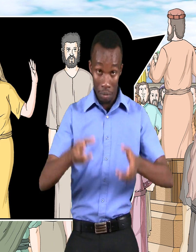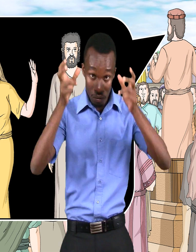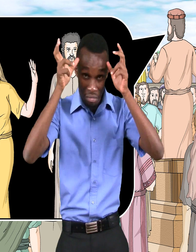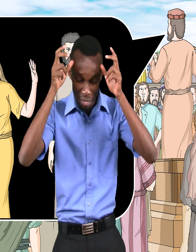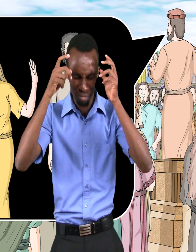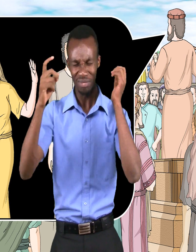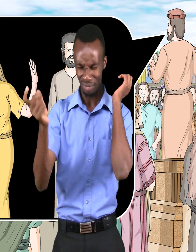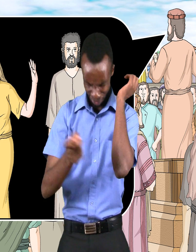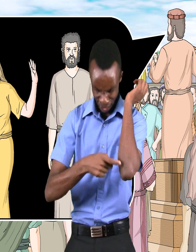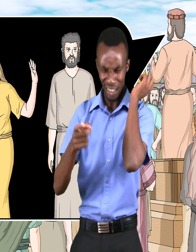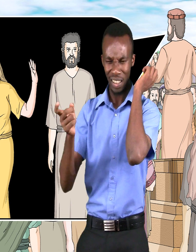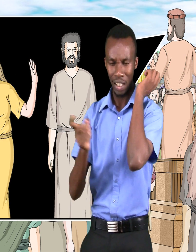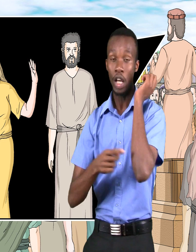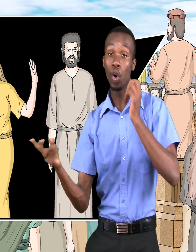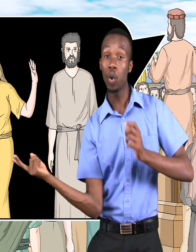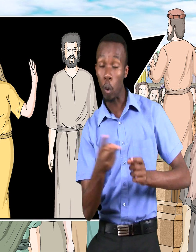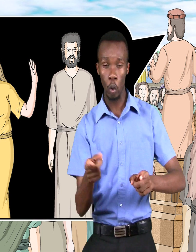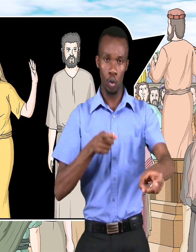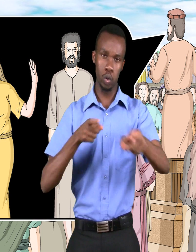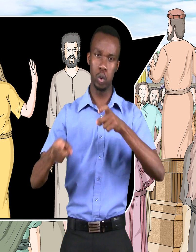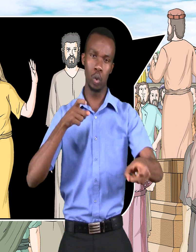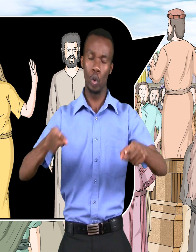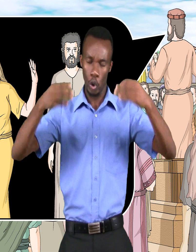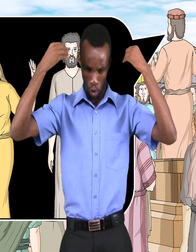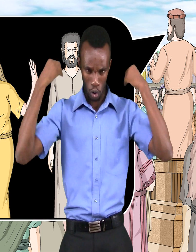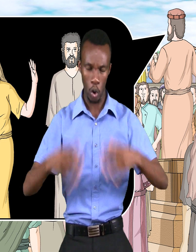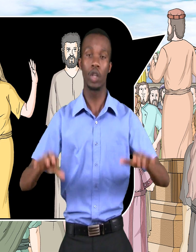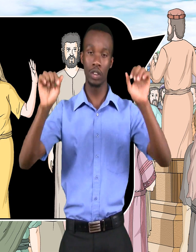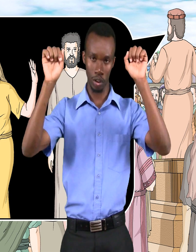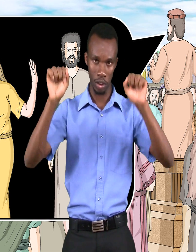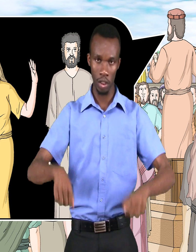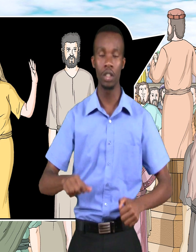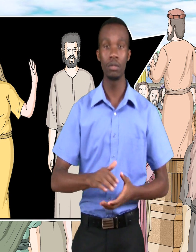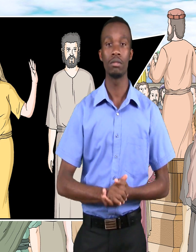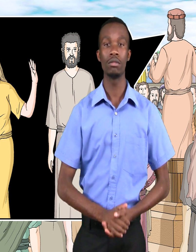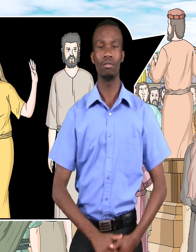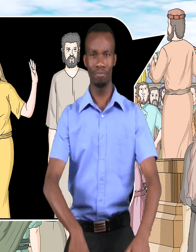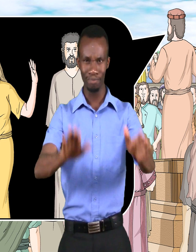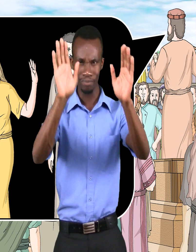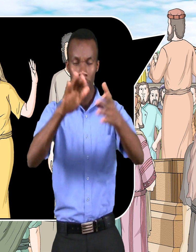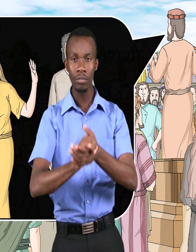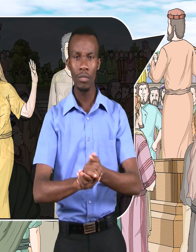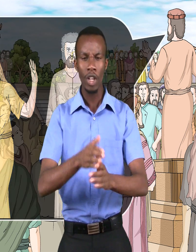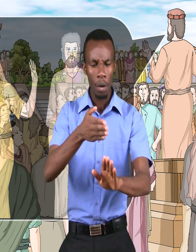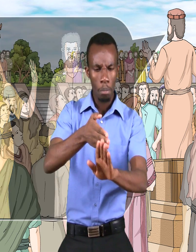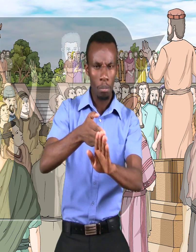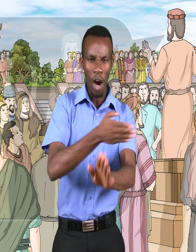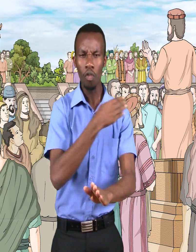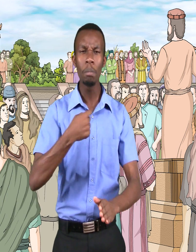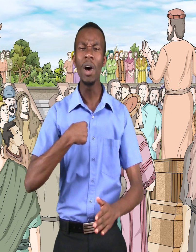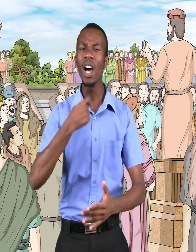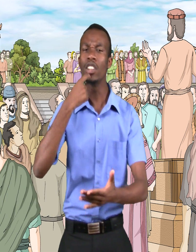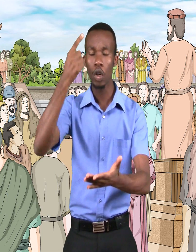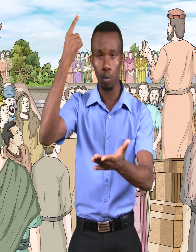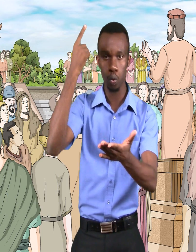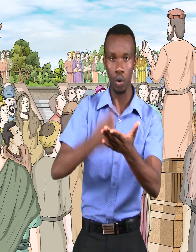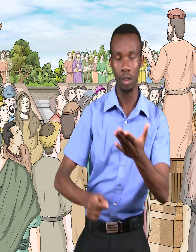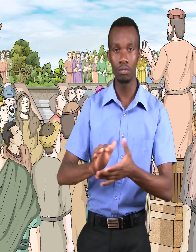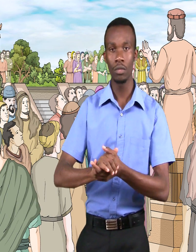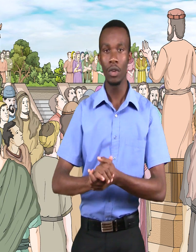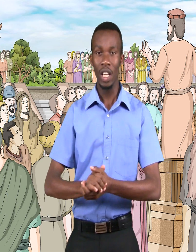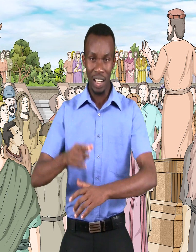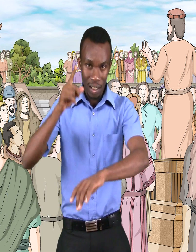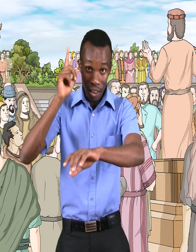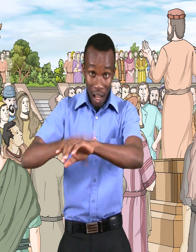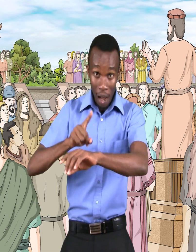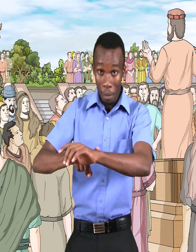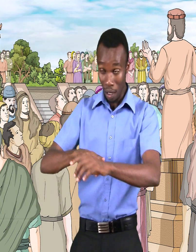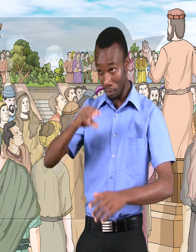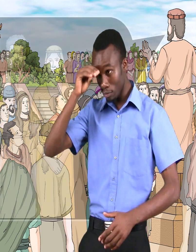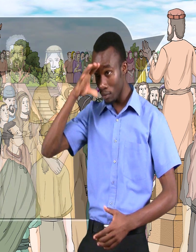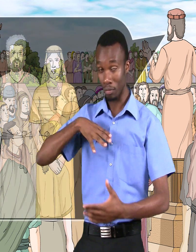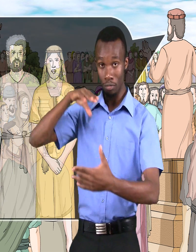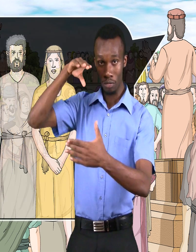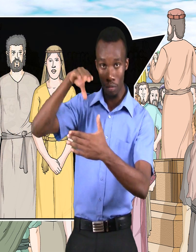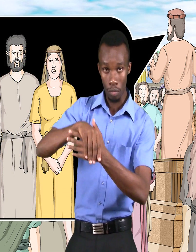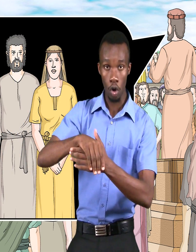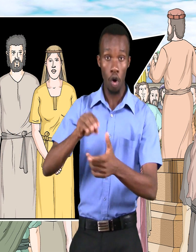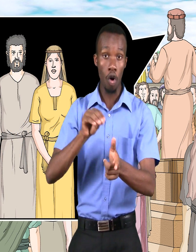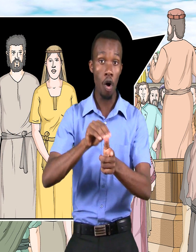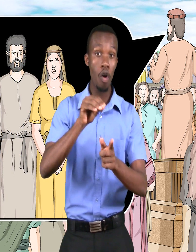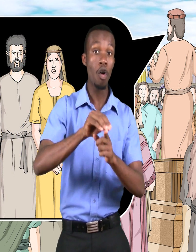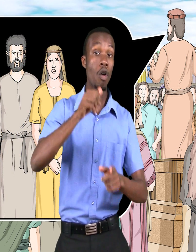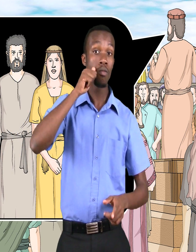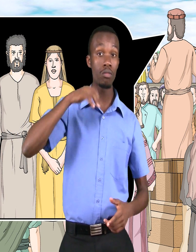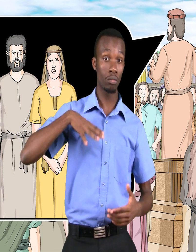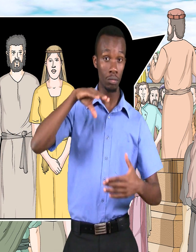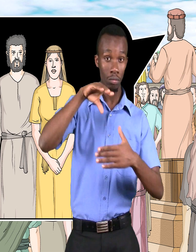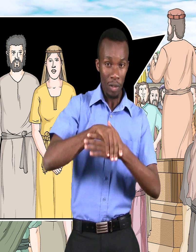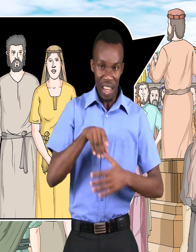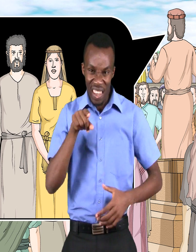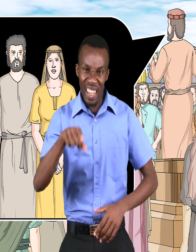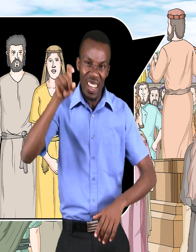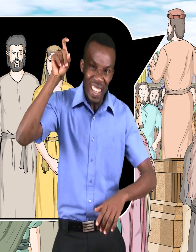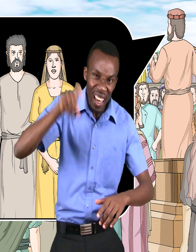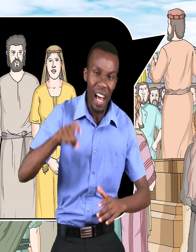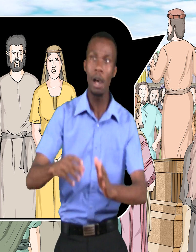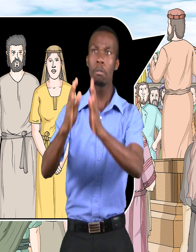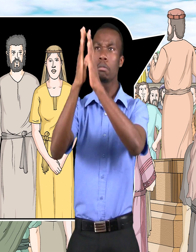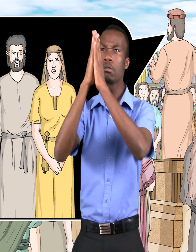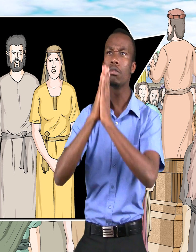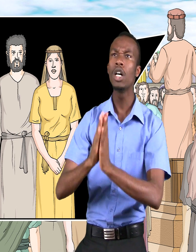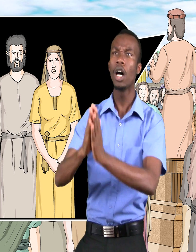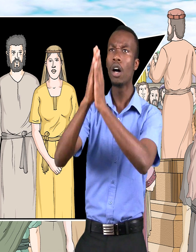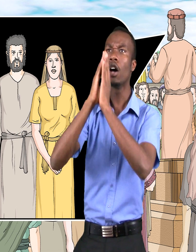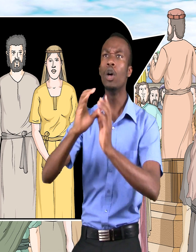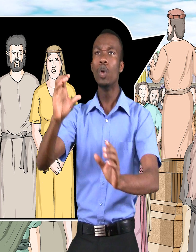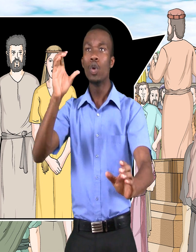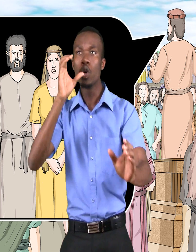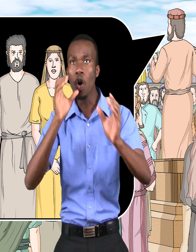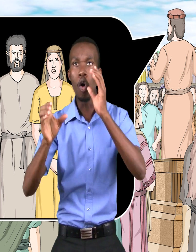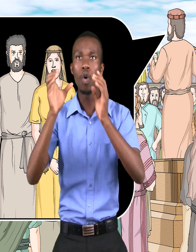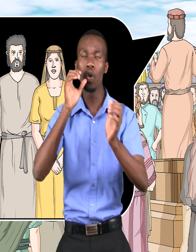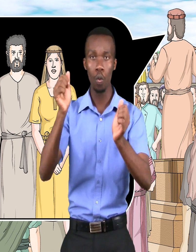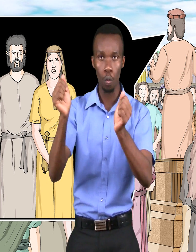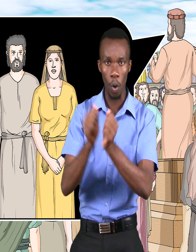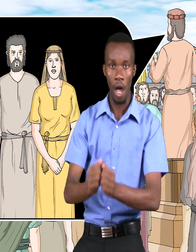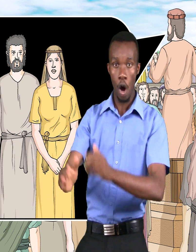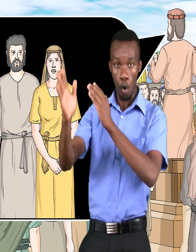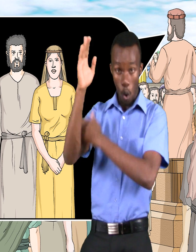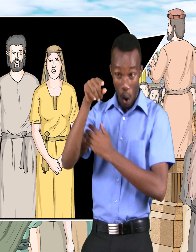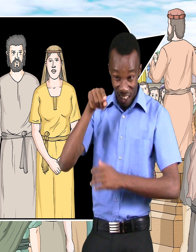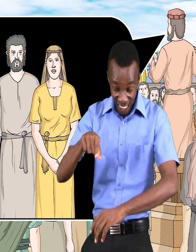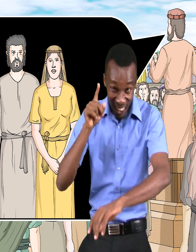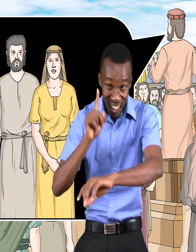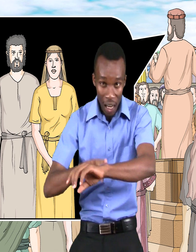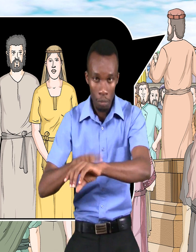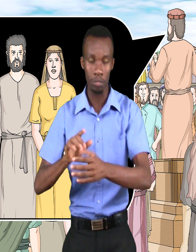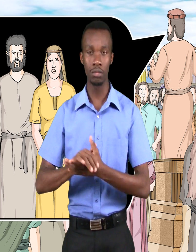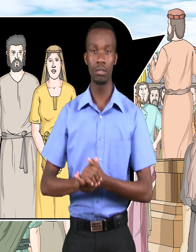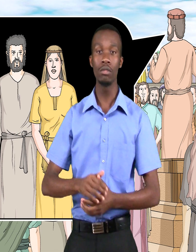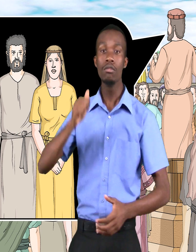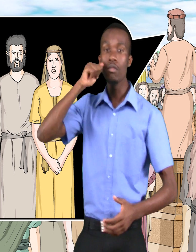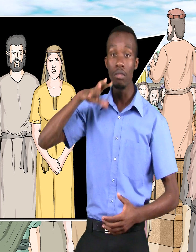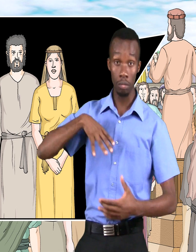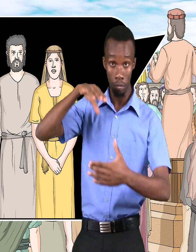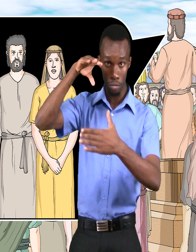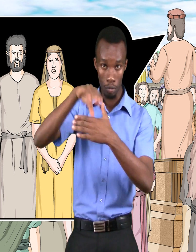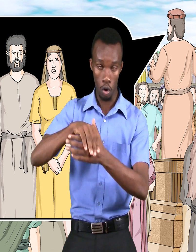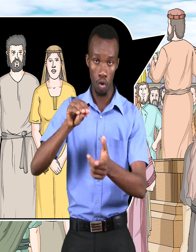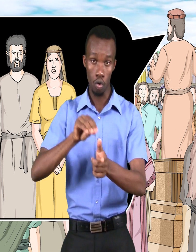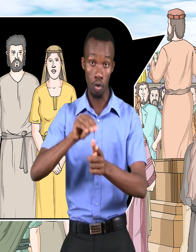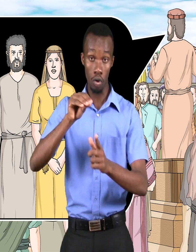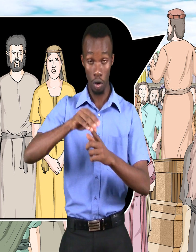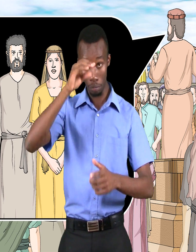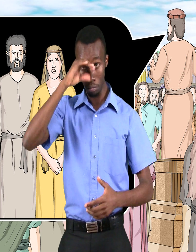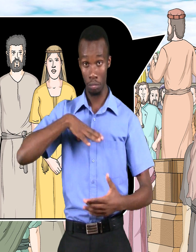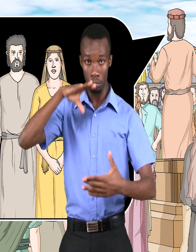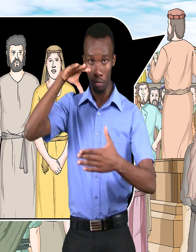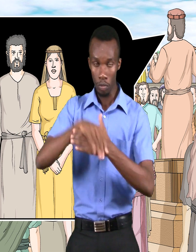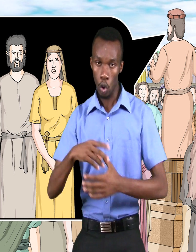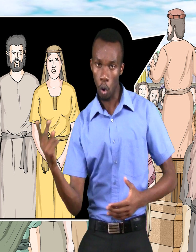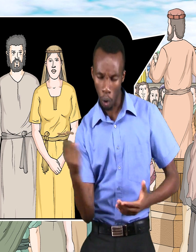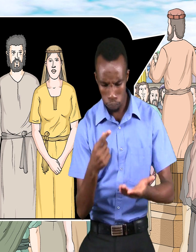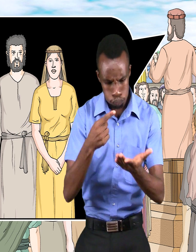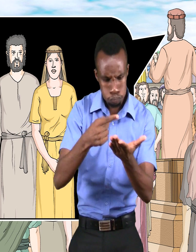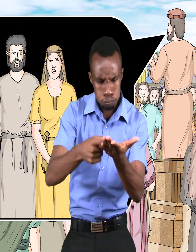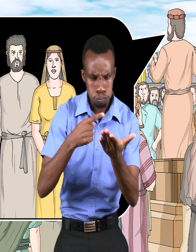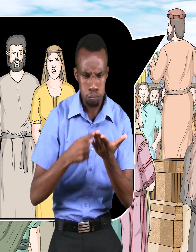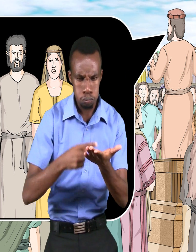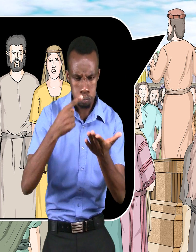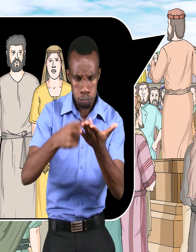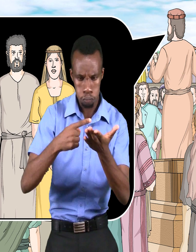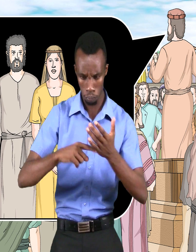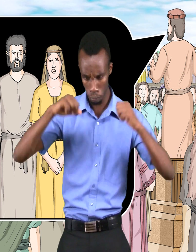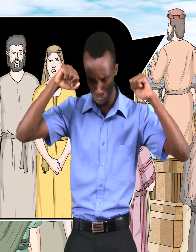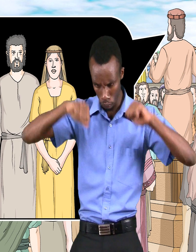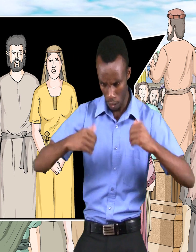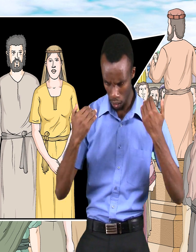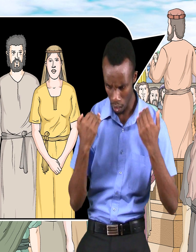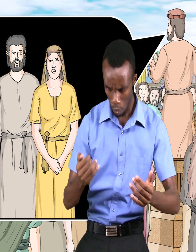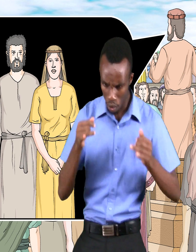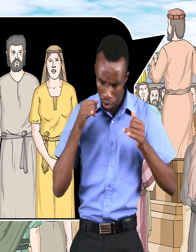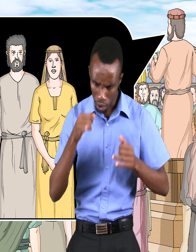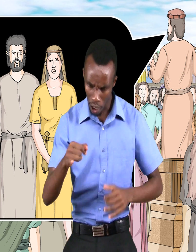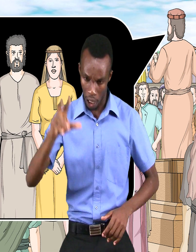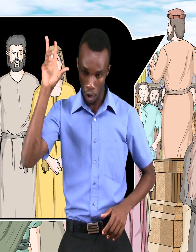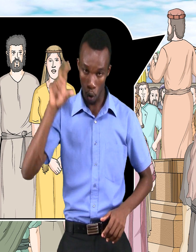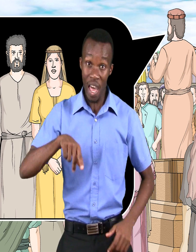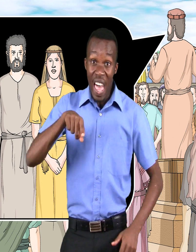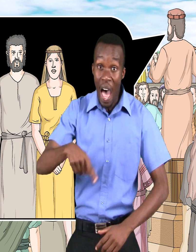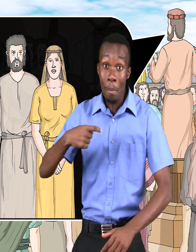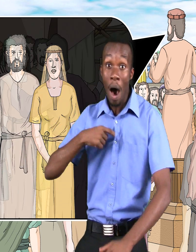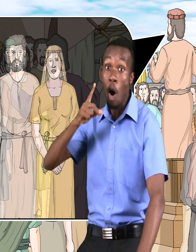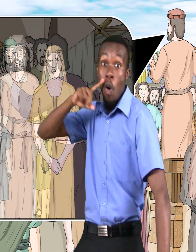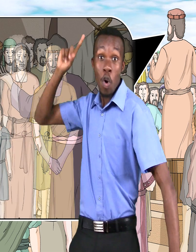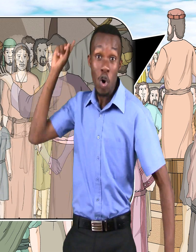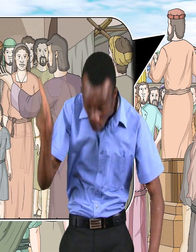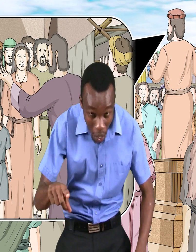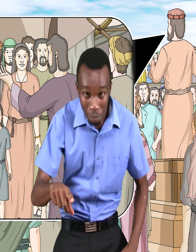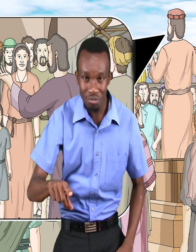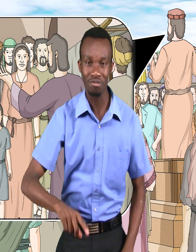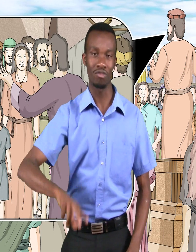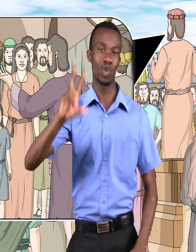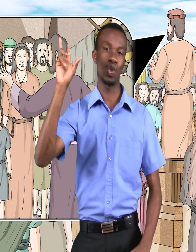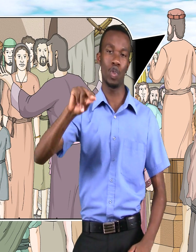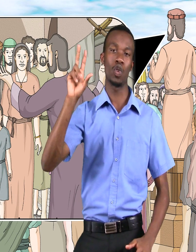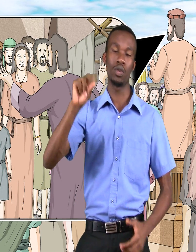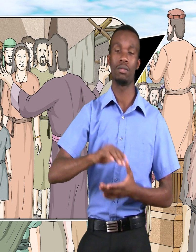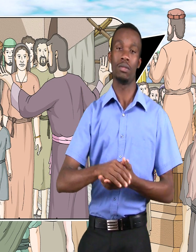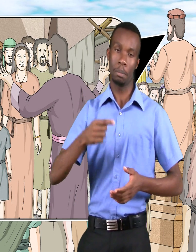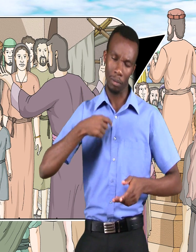Then come together again, so that Satan will not tempt you through your lack of self-control.